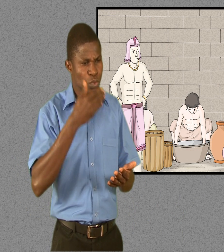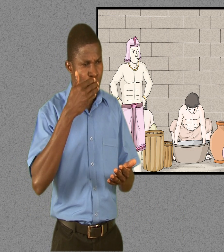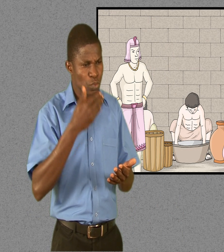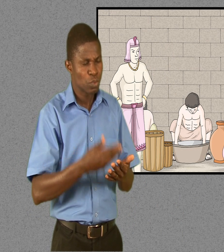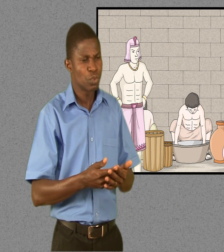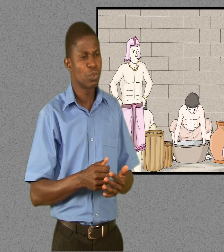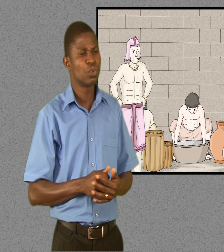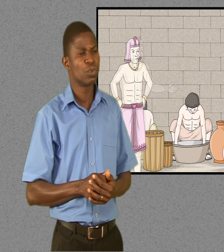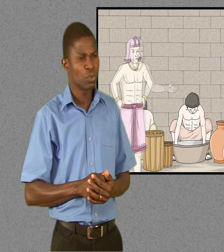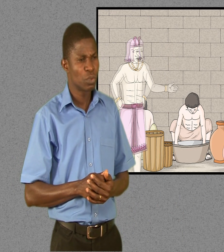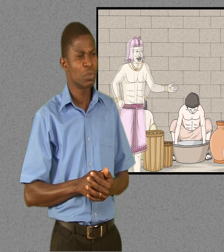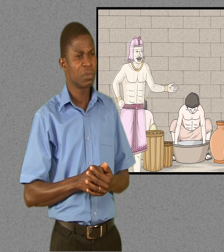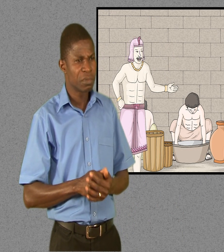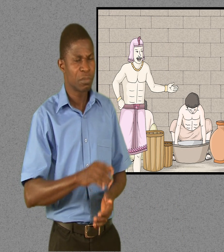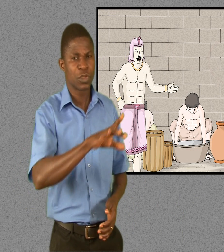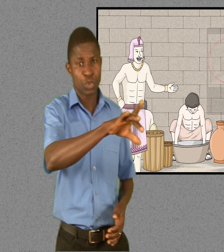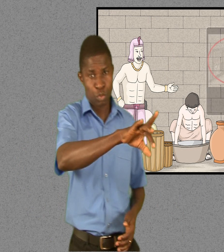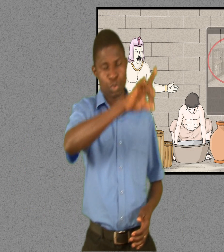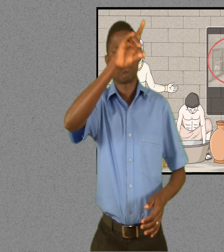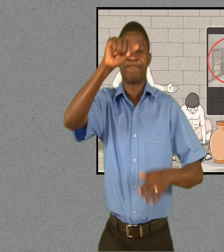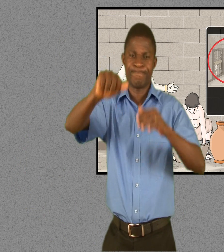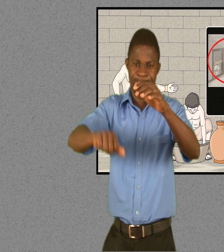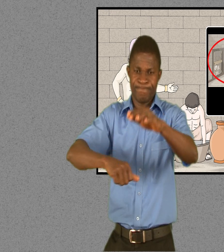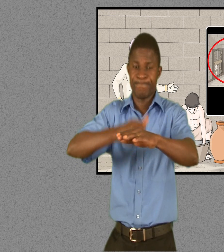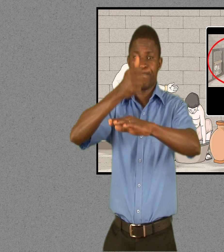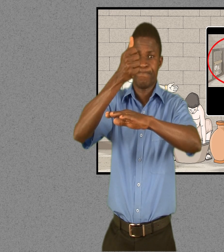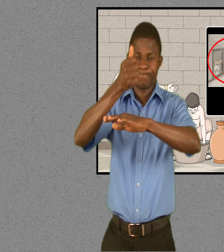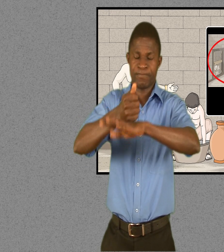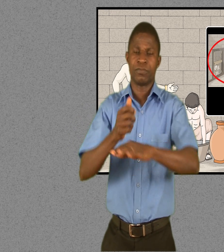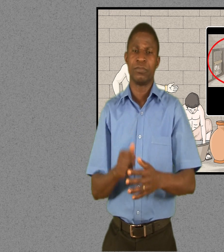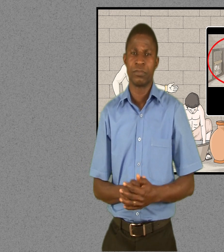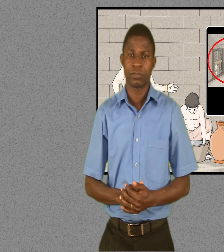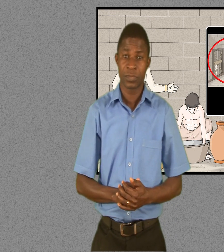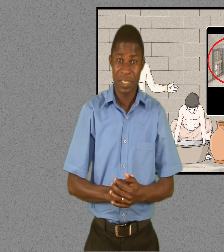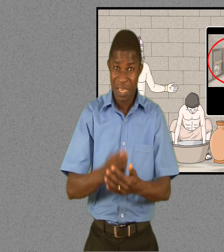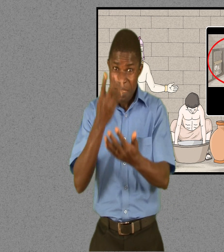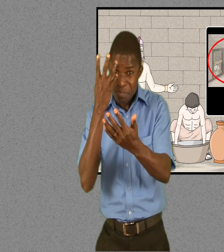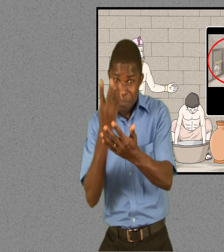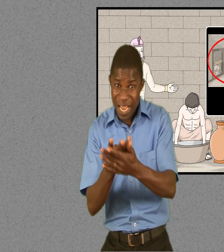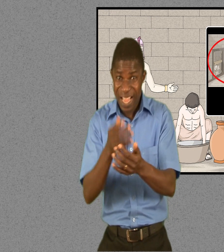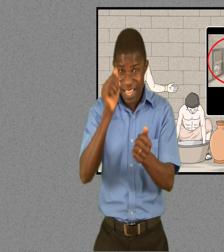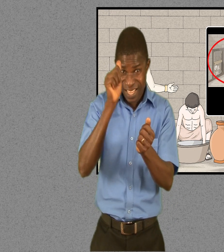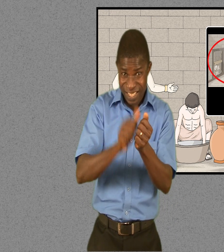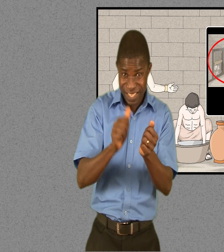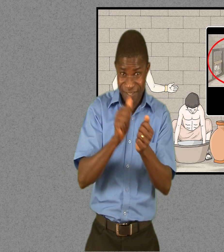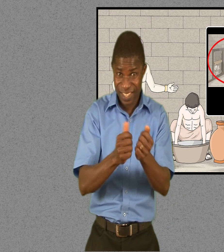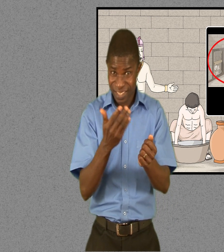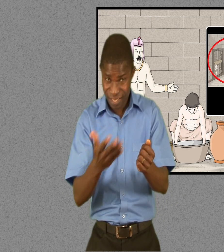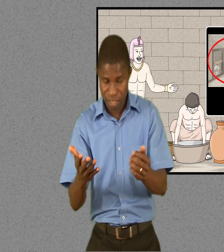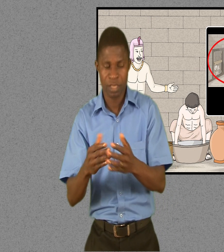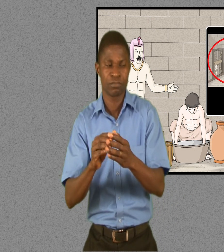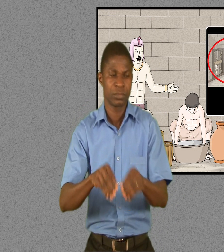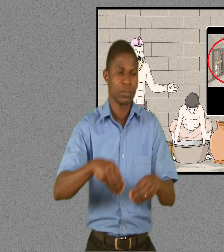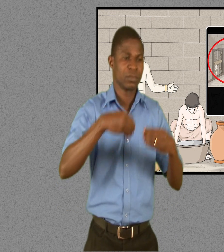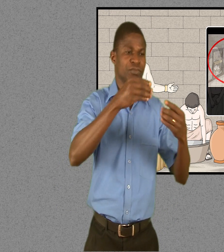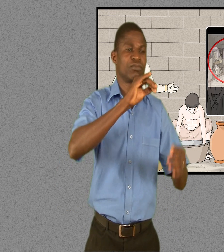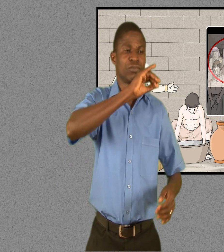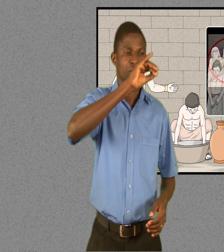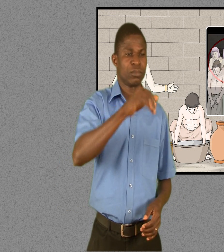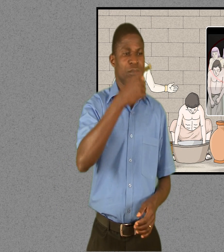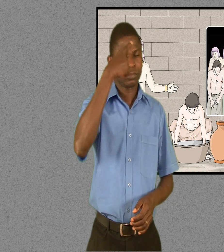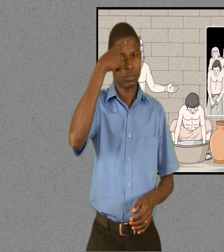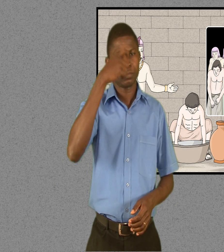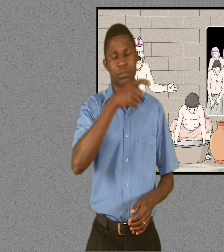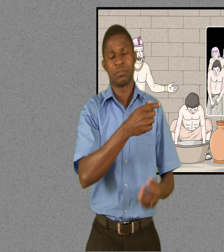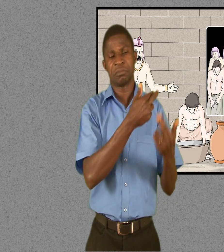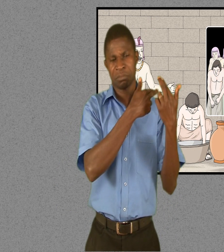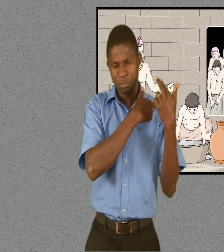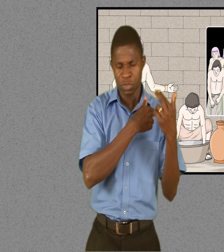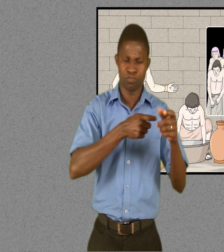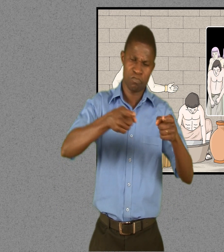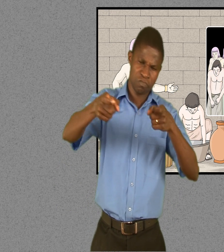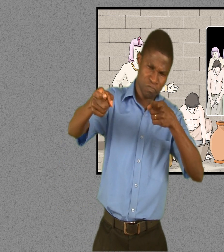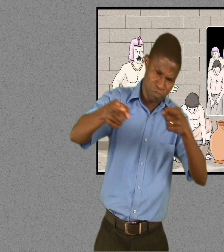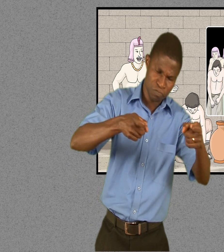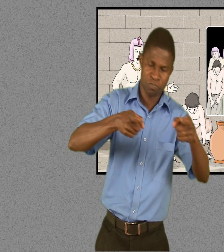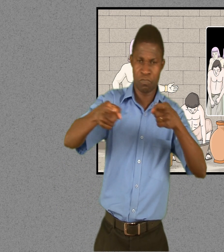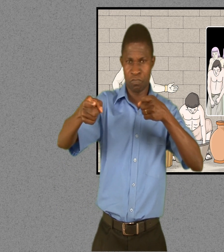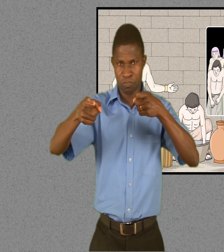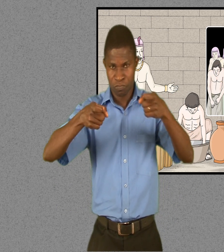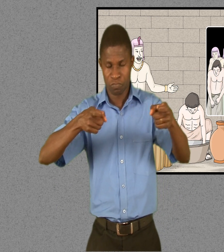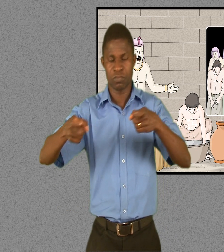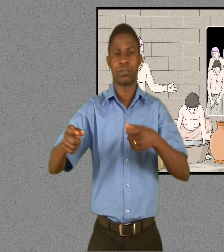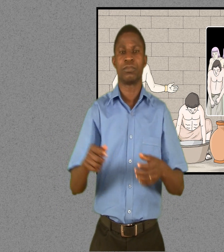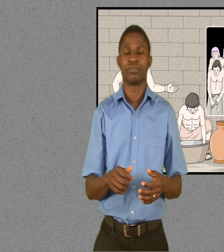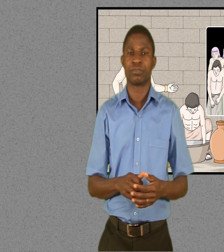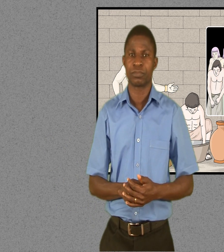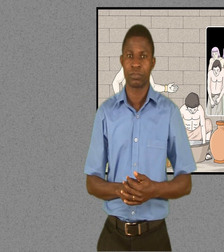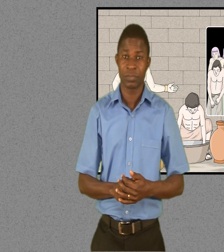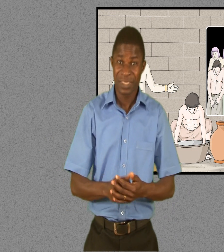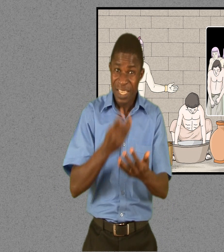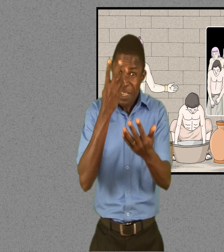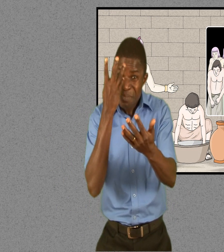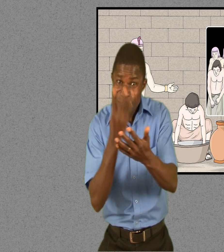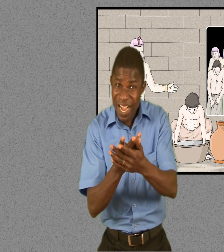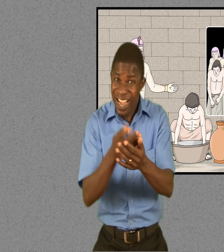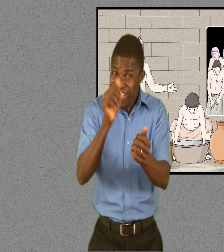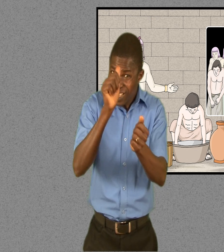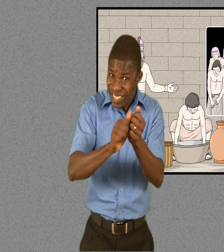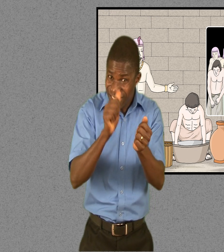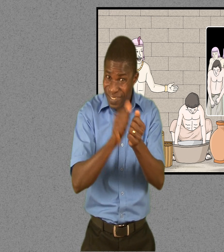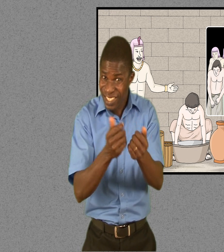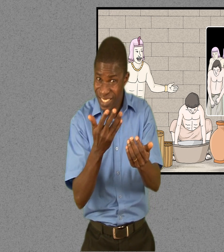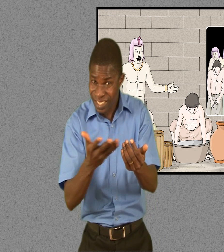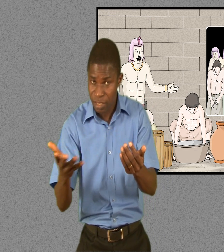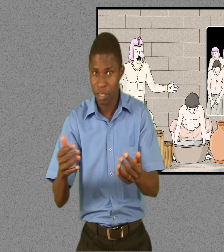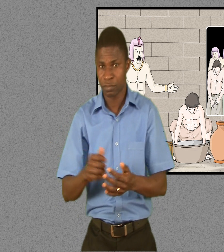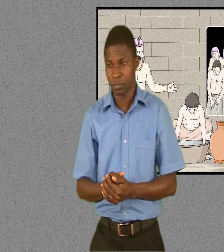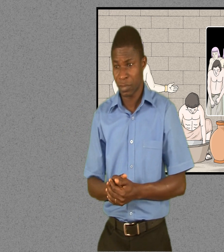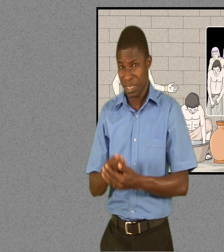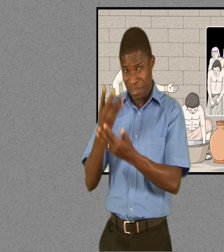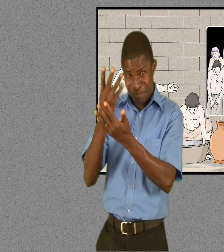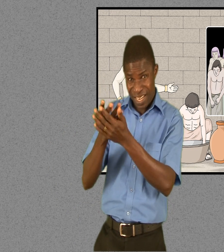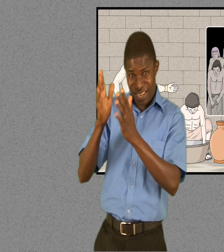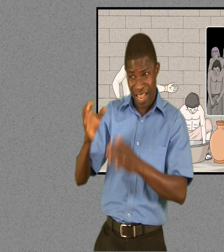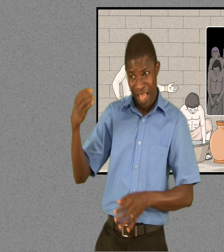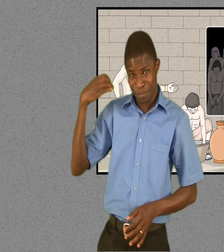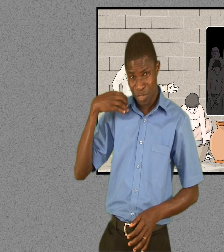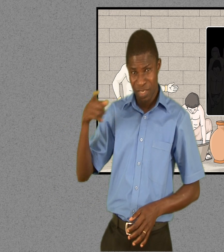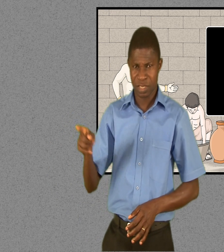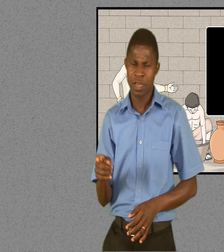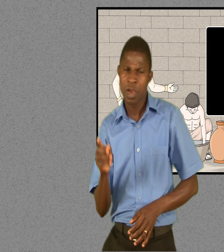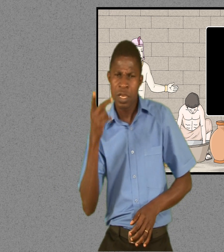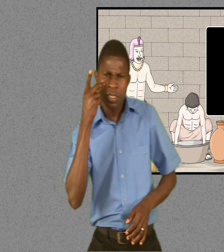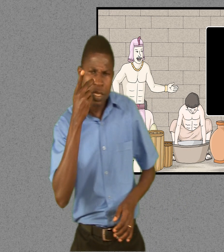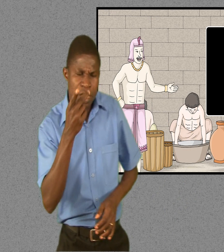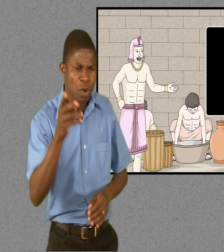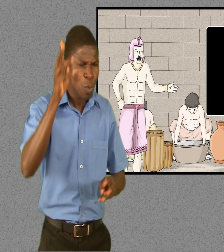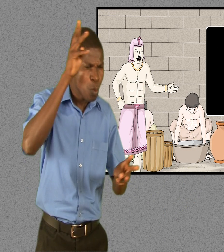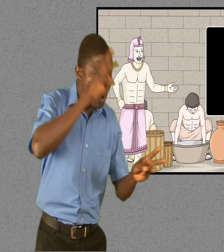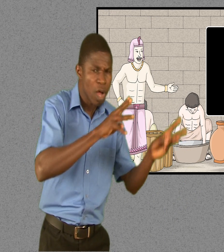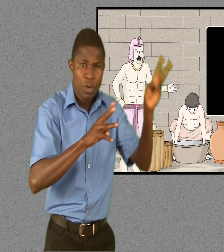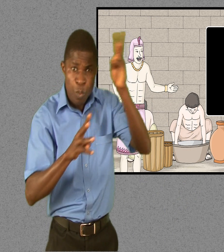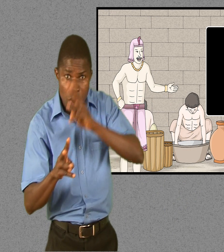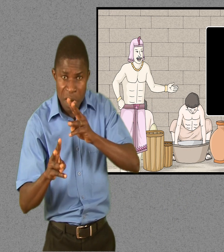And the warden put all the prisoners under Joseph’s care, so that he was responsible for all that was done in the prison.